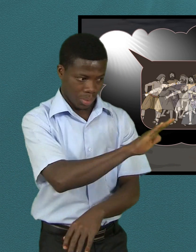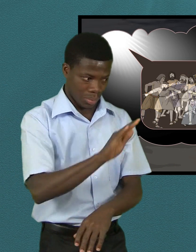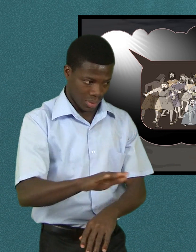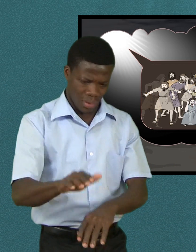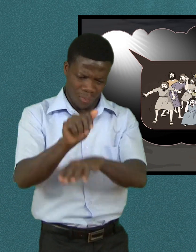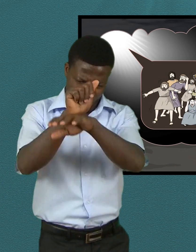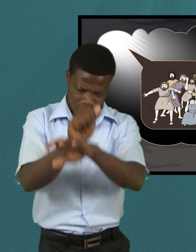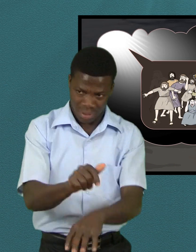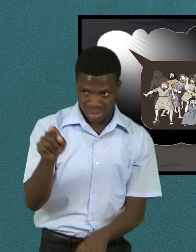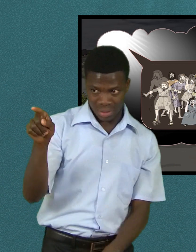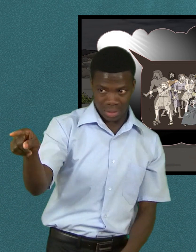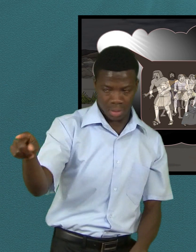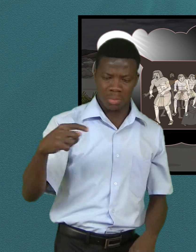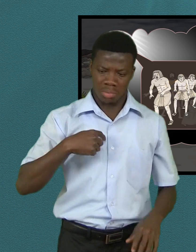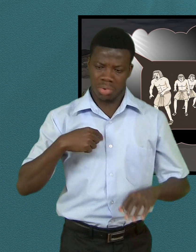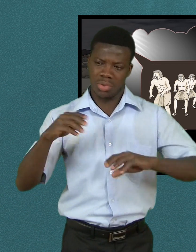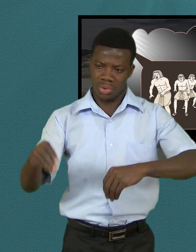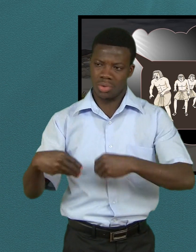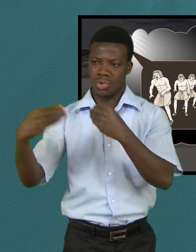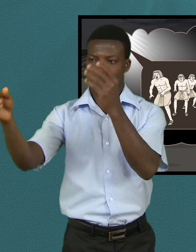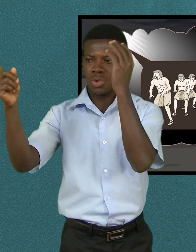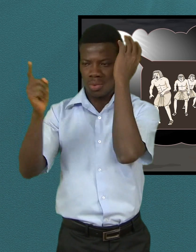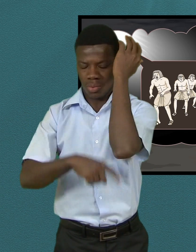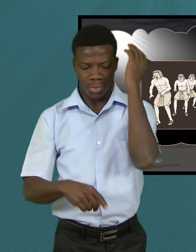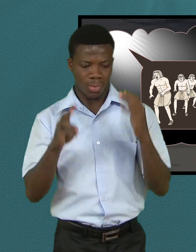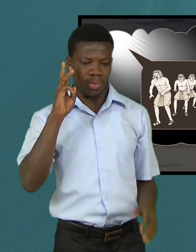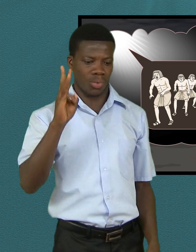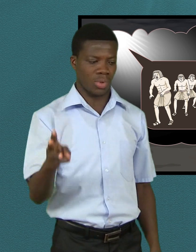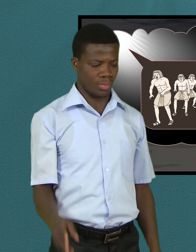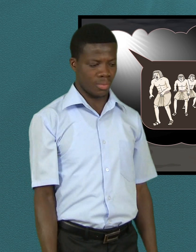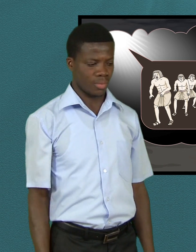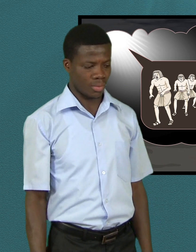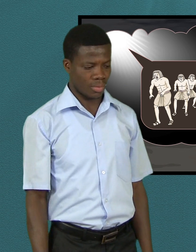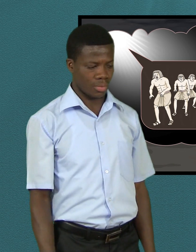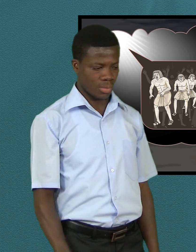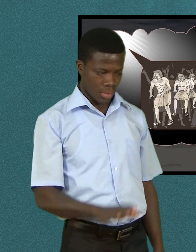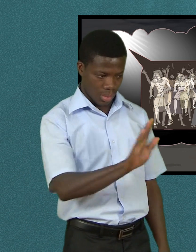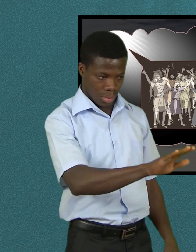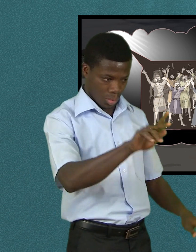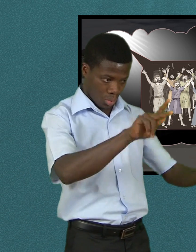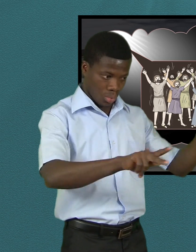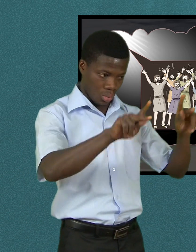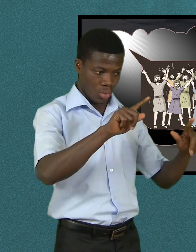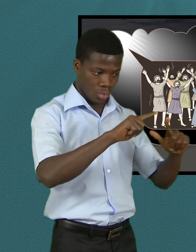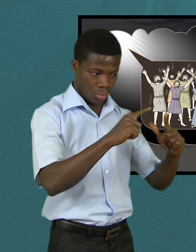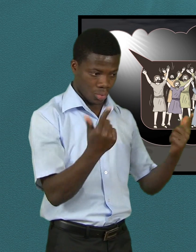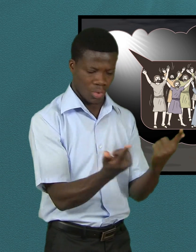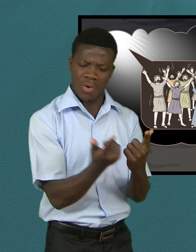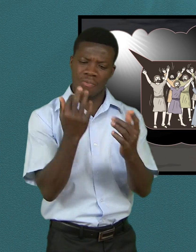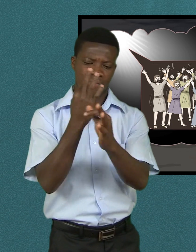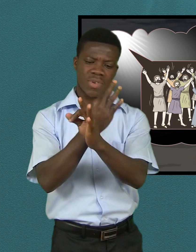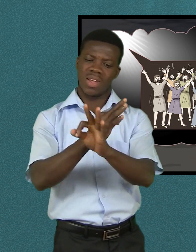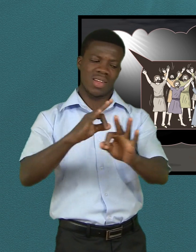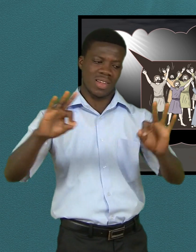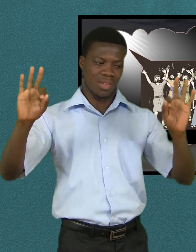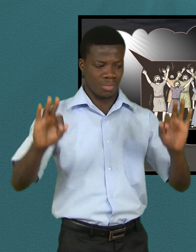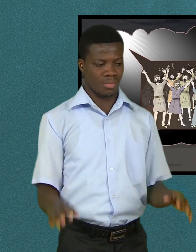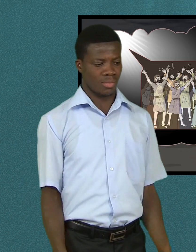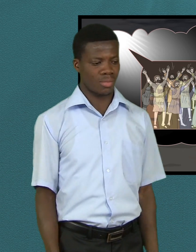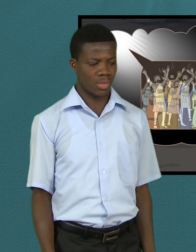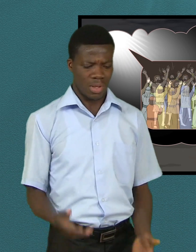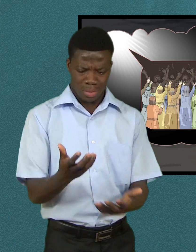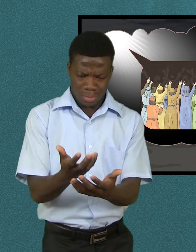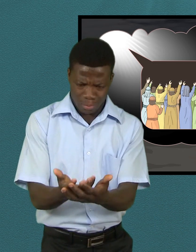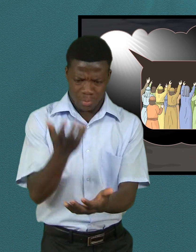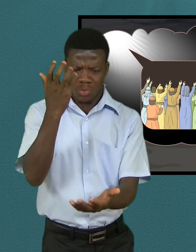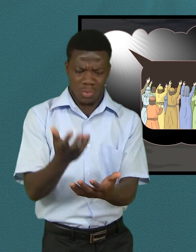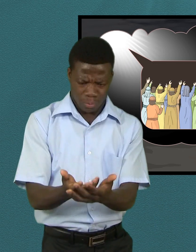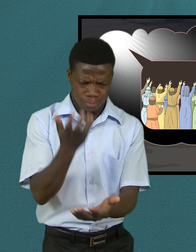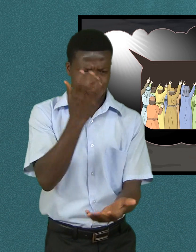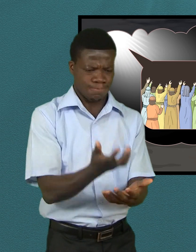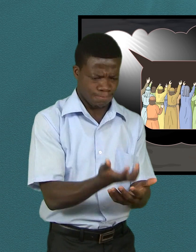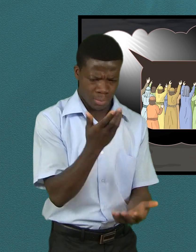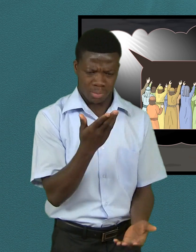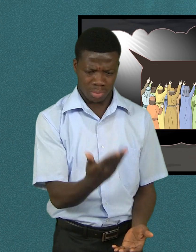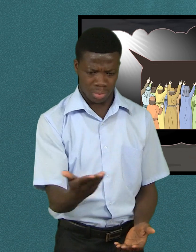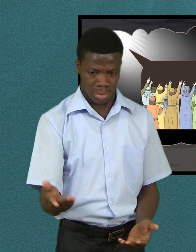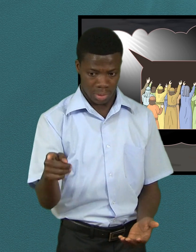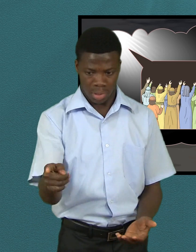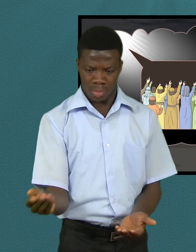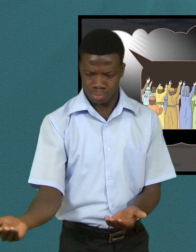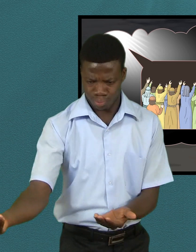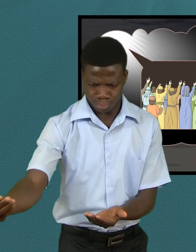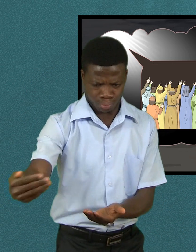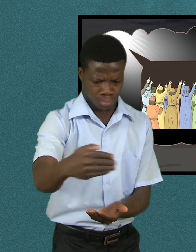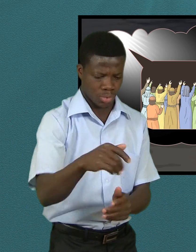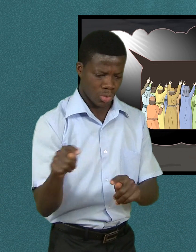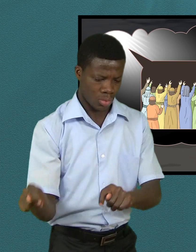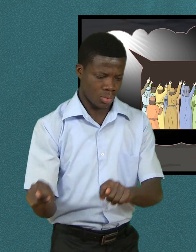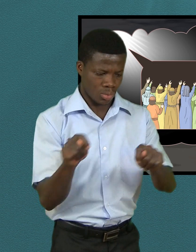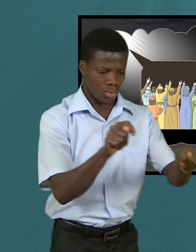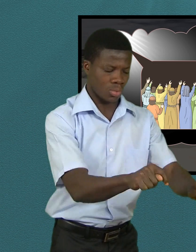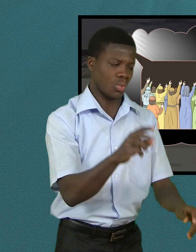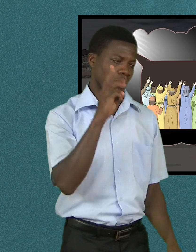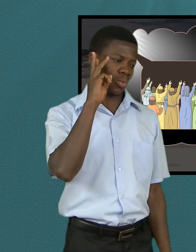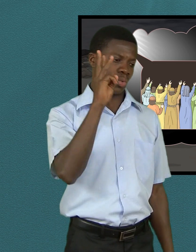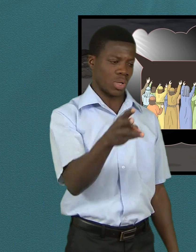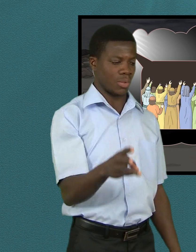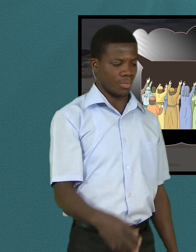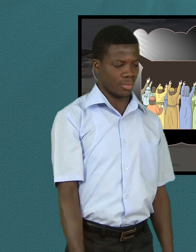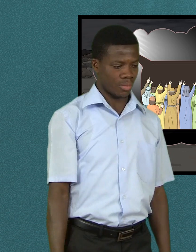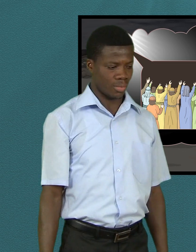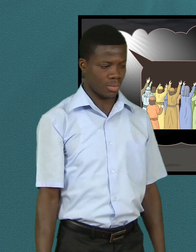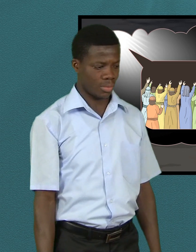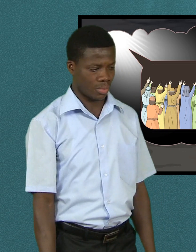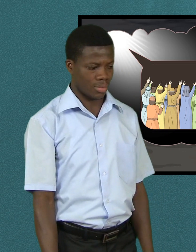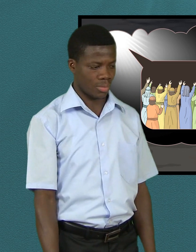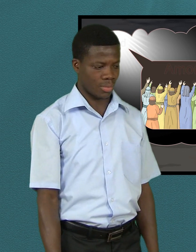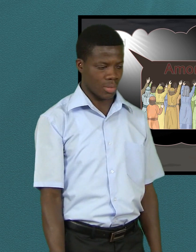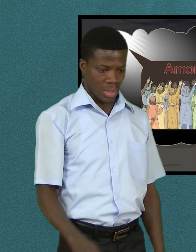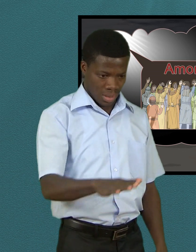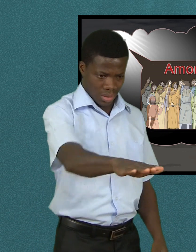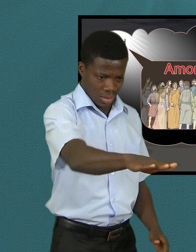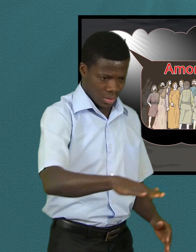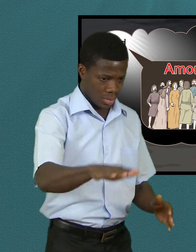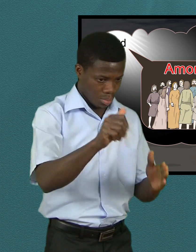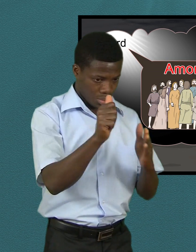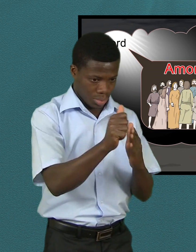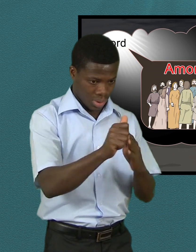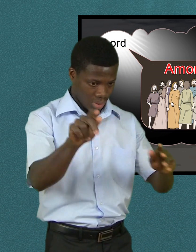But I will judge the nation they serve as slaves, and afterward they will depart with many possessions. You, however, will go to your fathers in peace and be buried at a ripe old age.